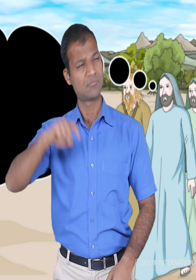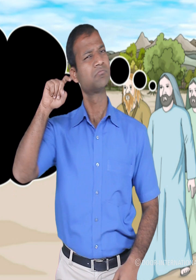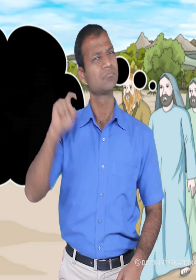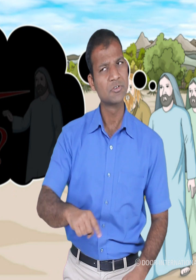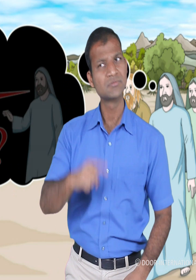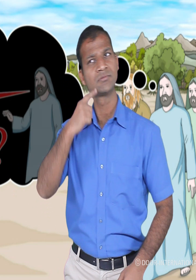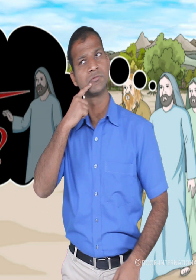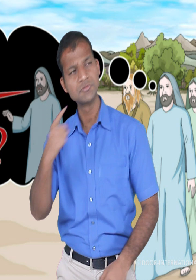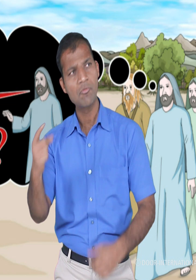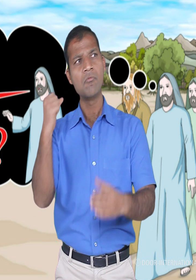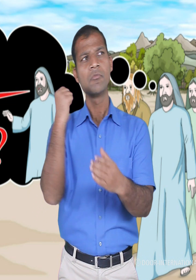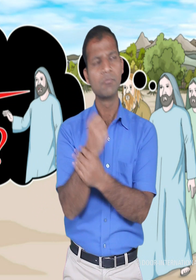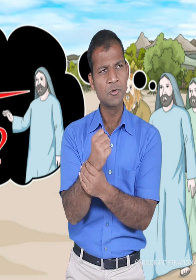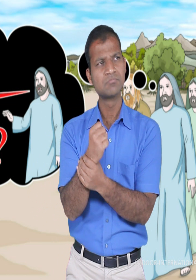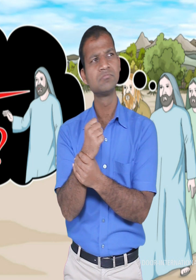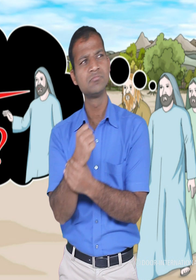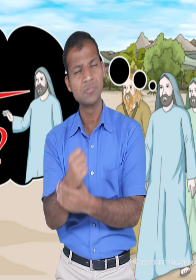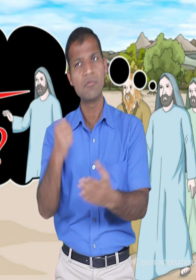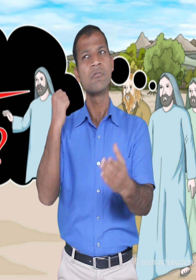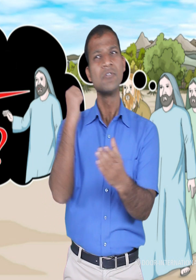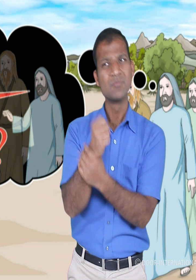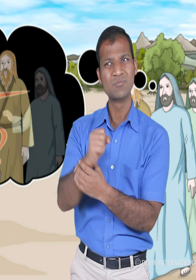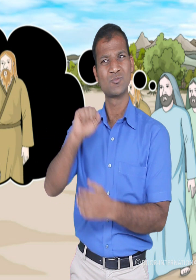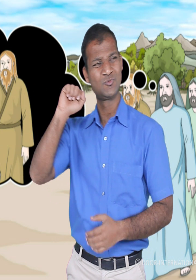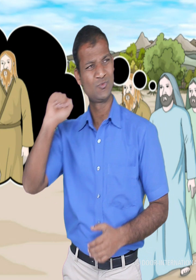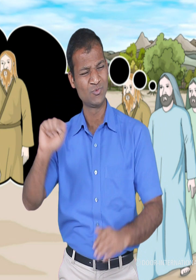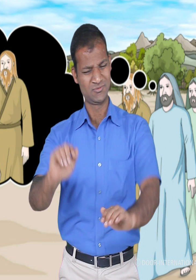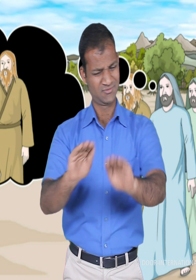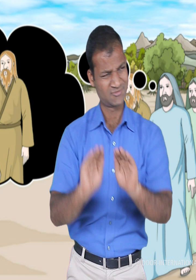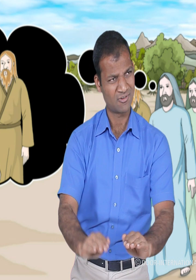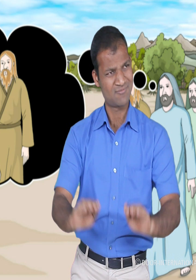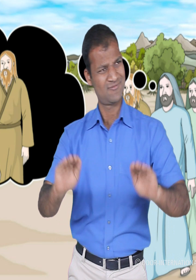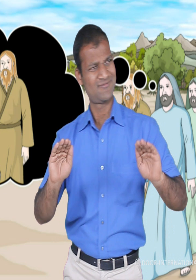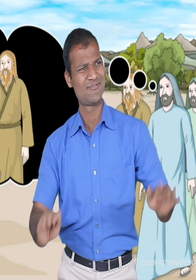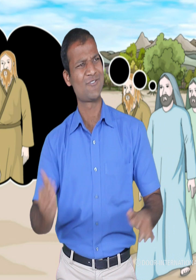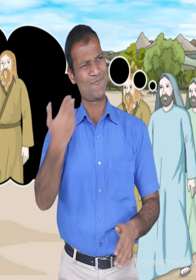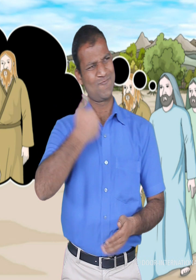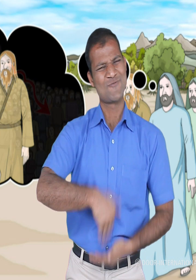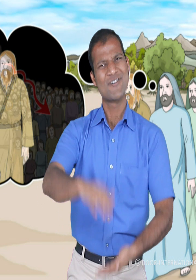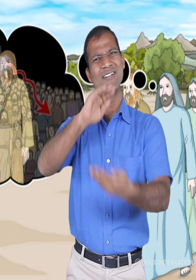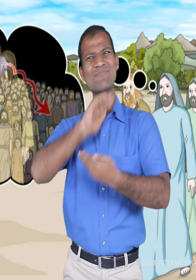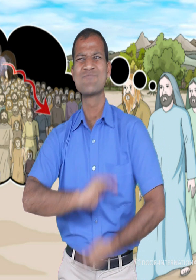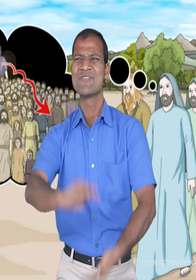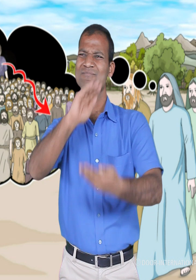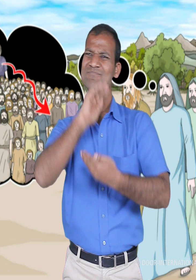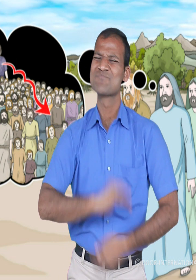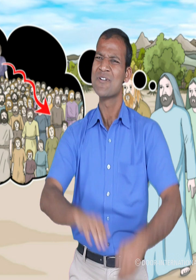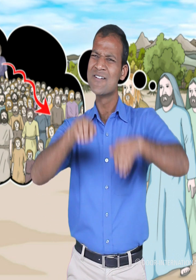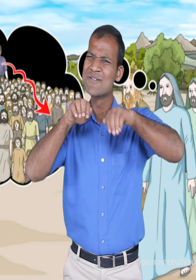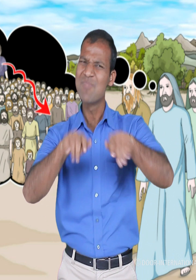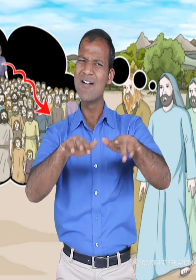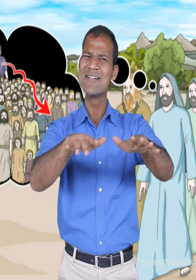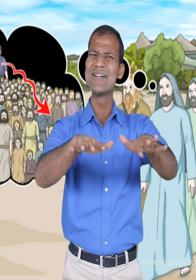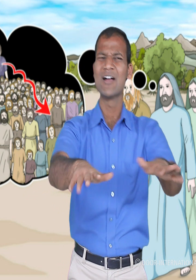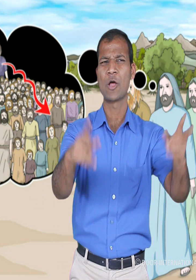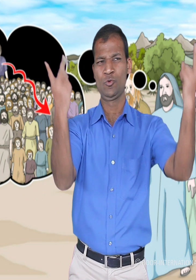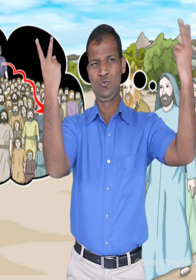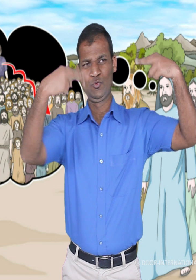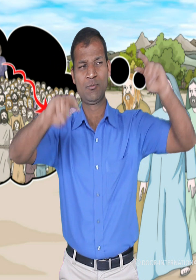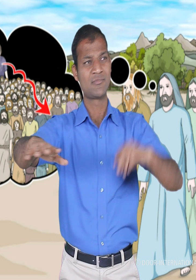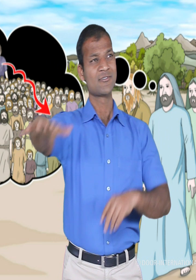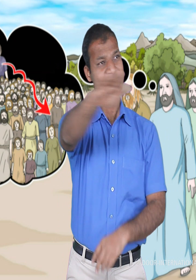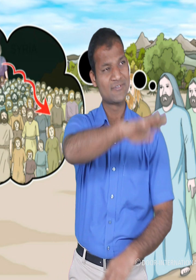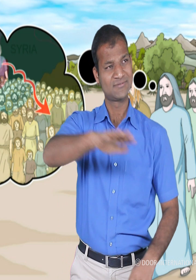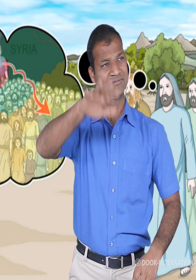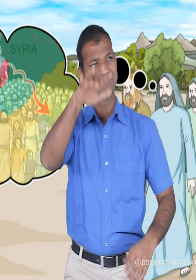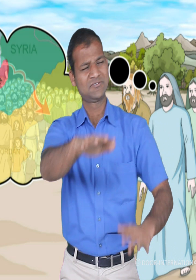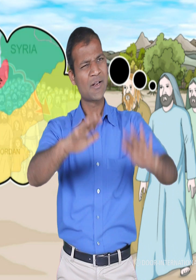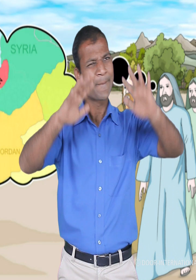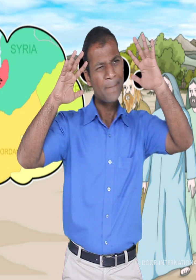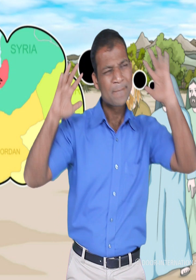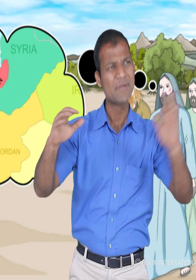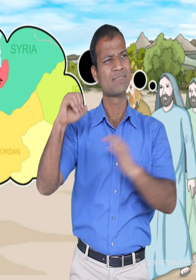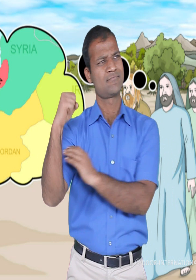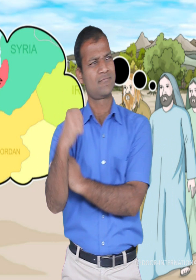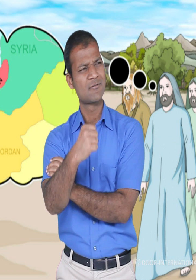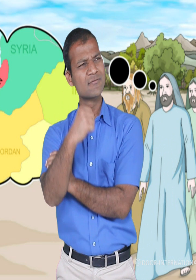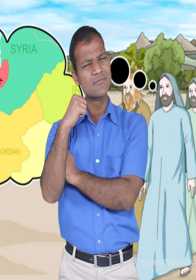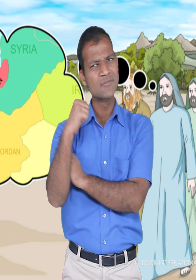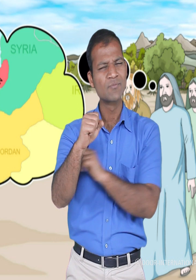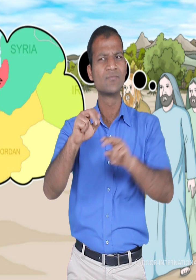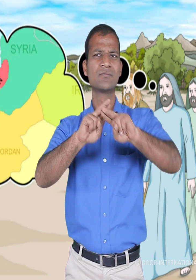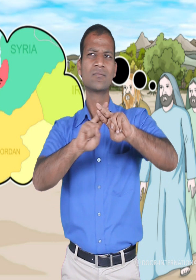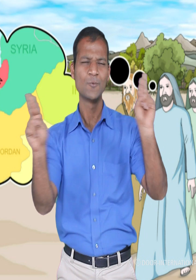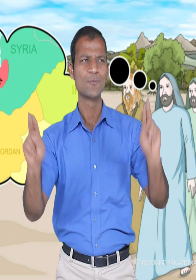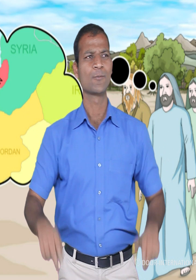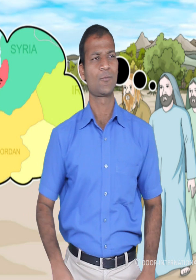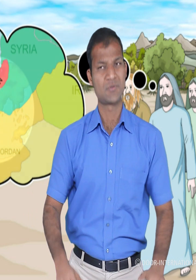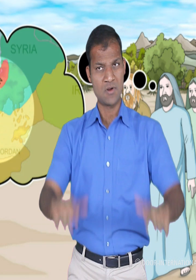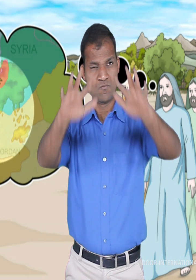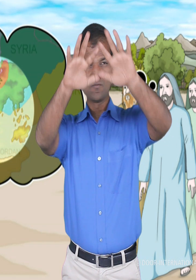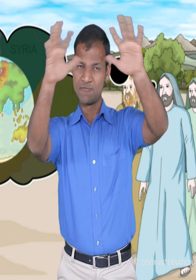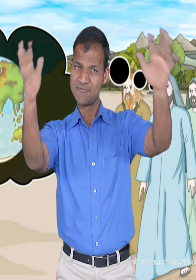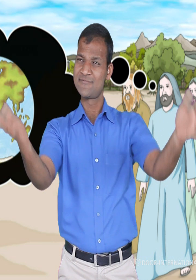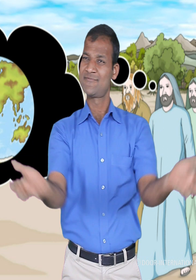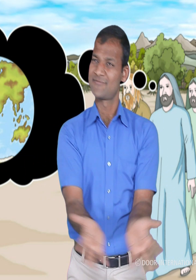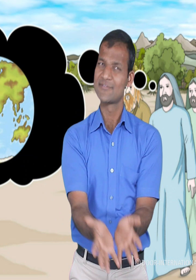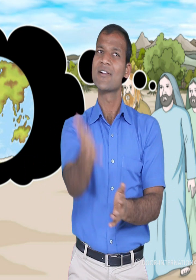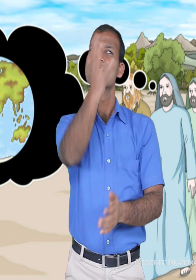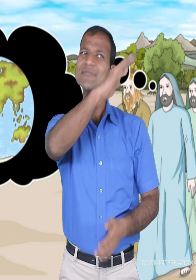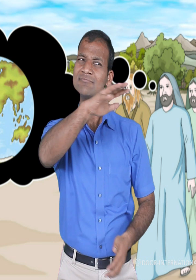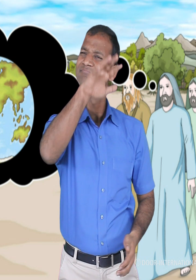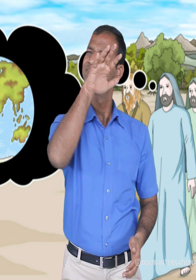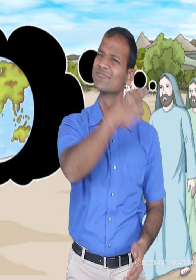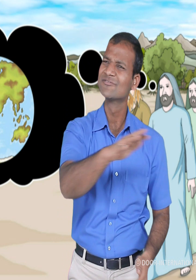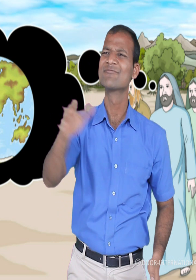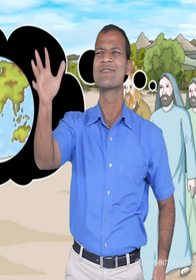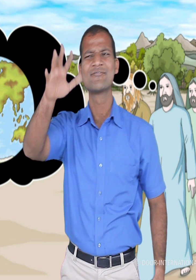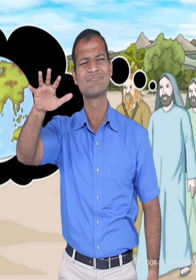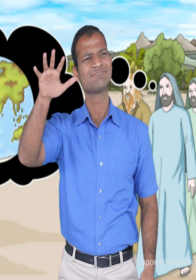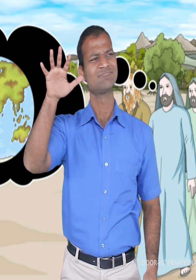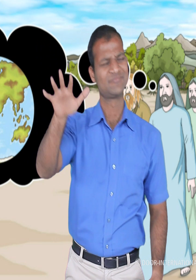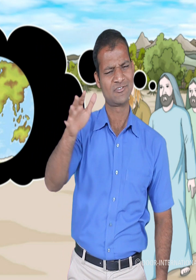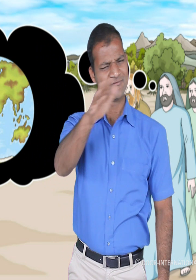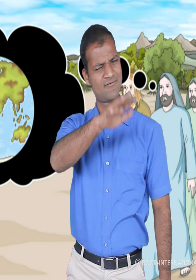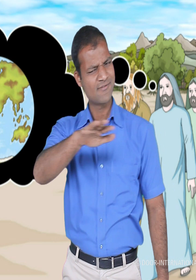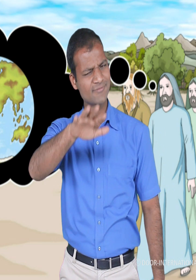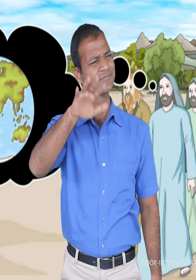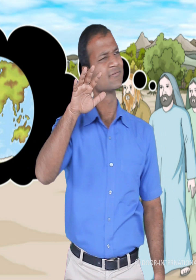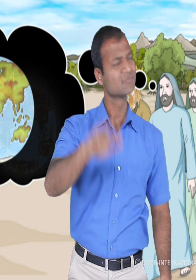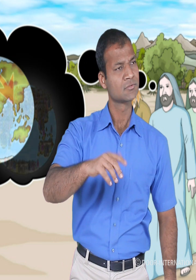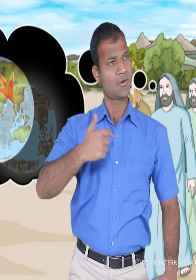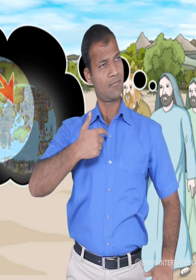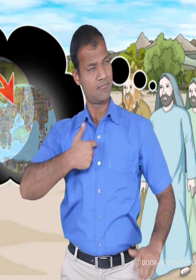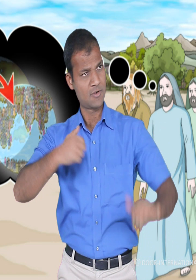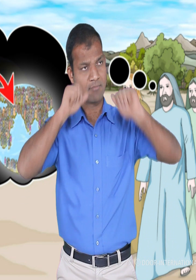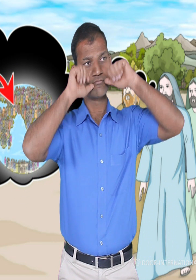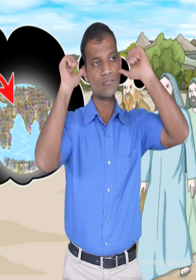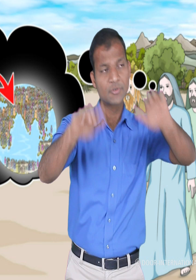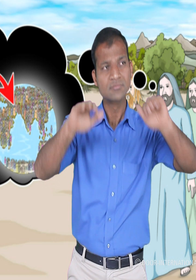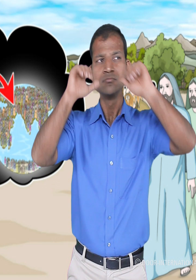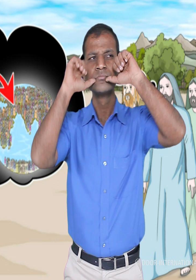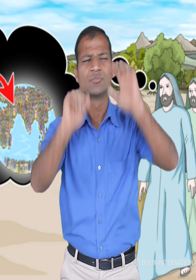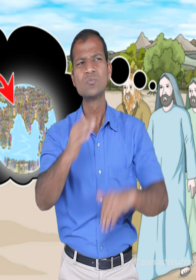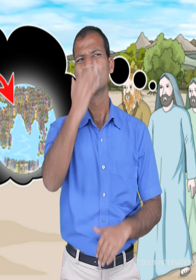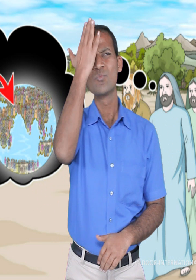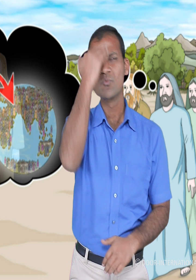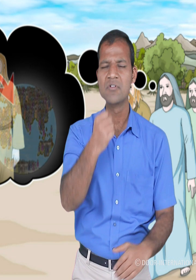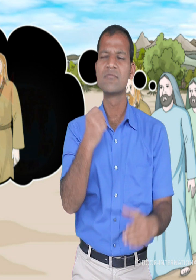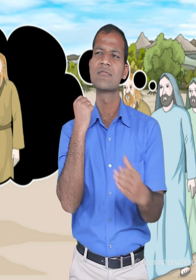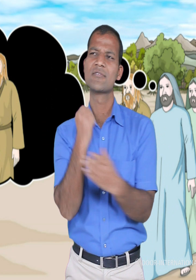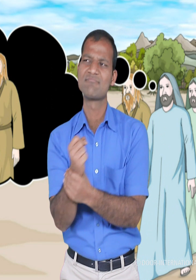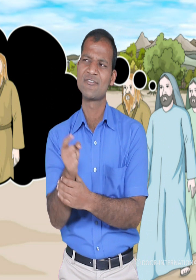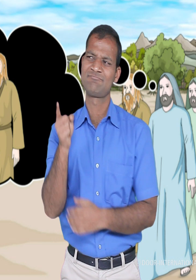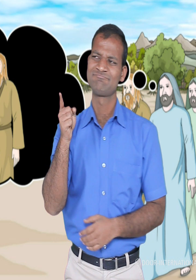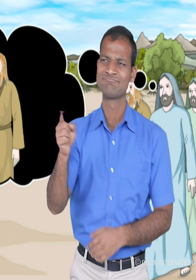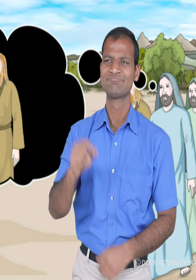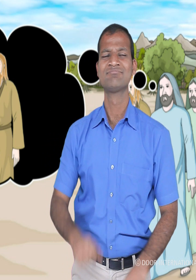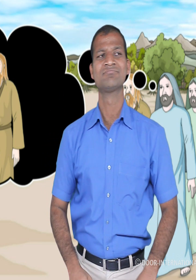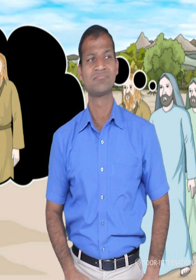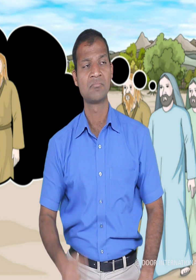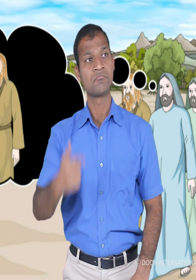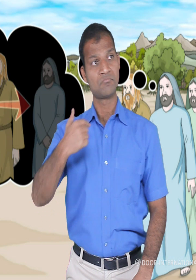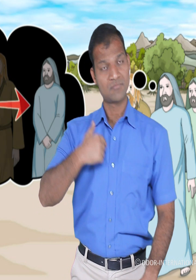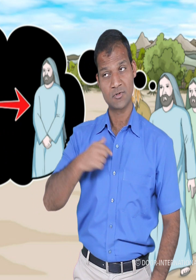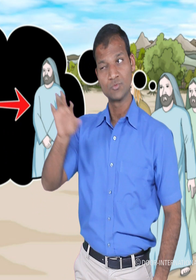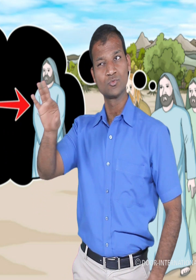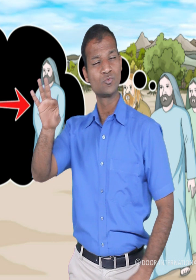Abraham will surely become a great and powerful nation, and through him all the nations of the earth will be blessed.